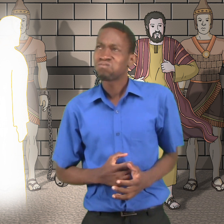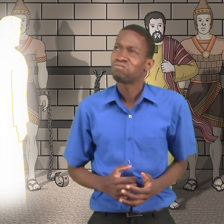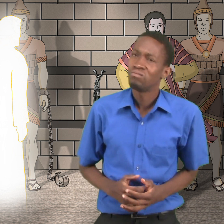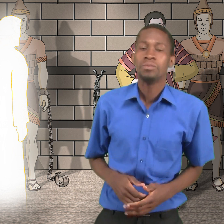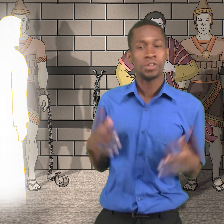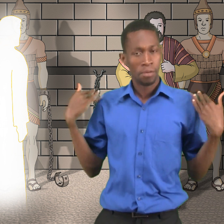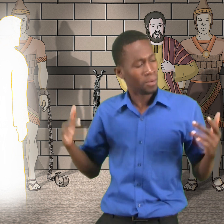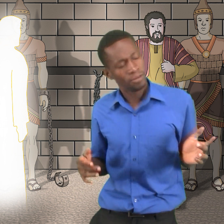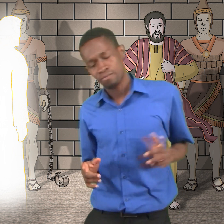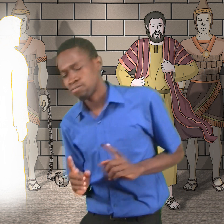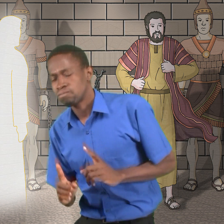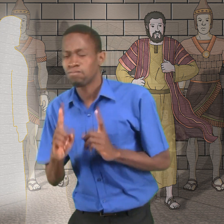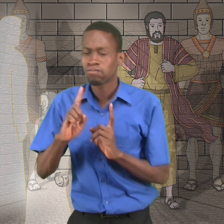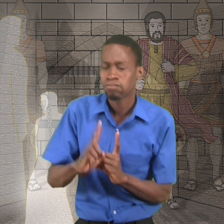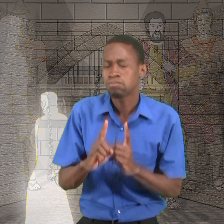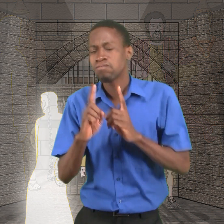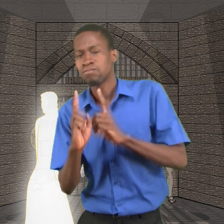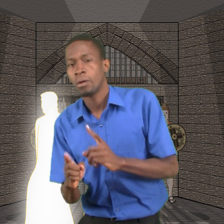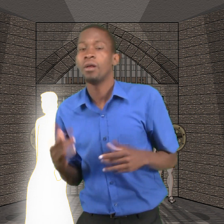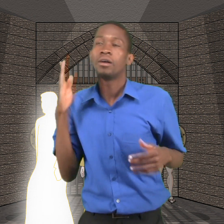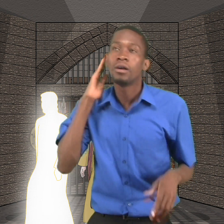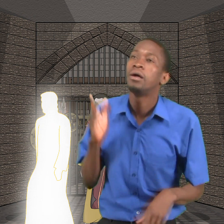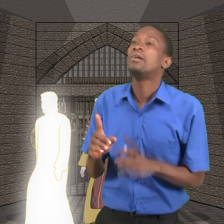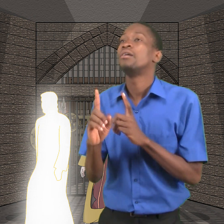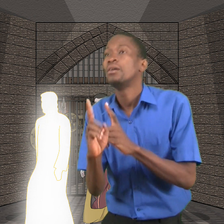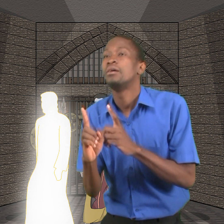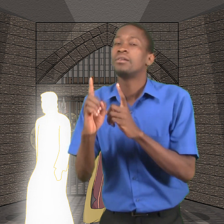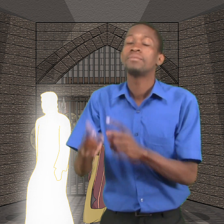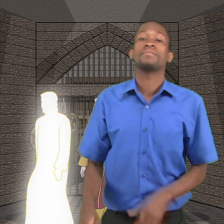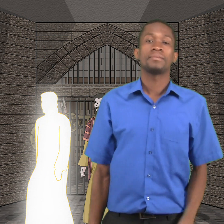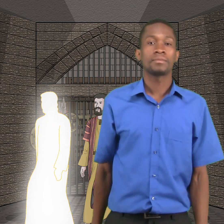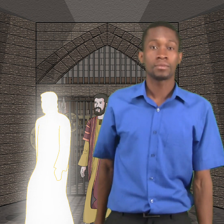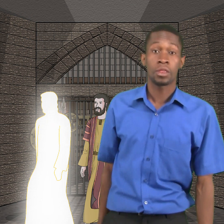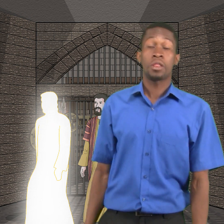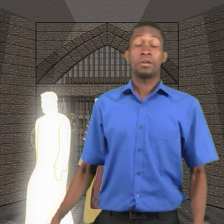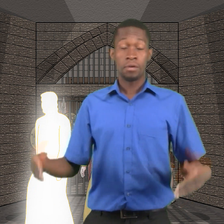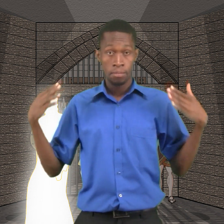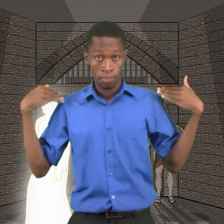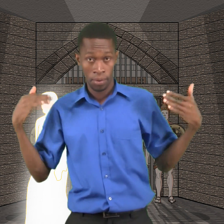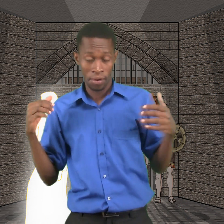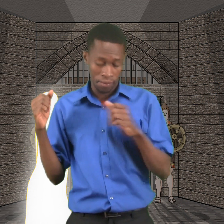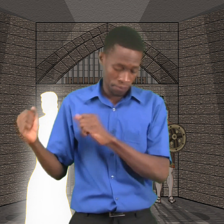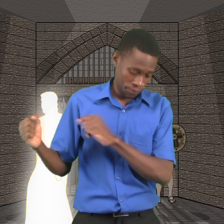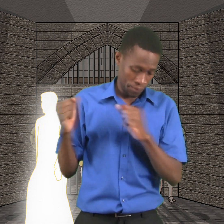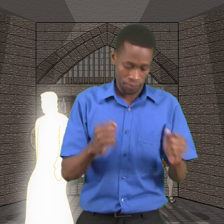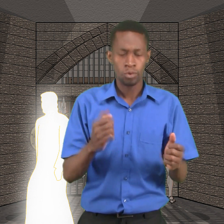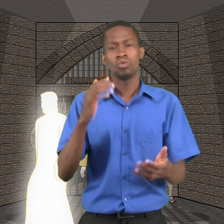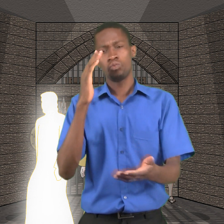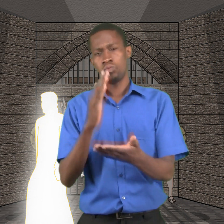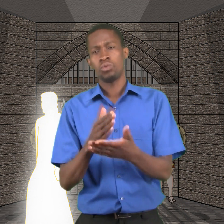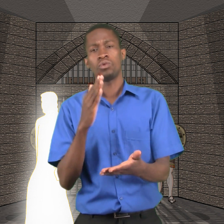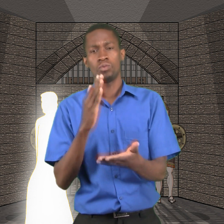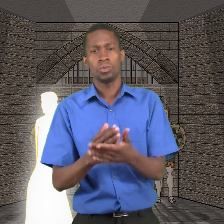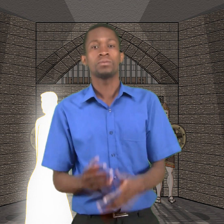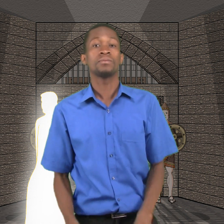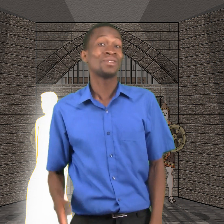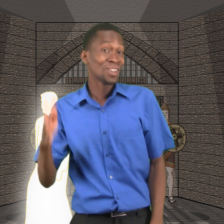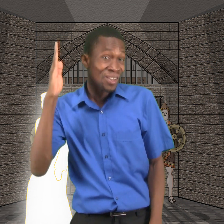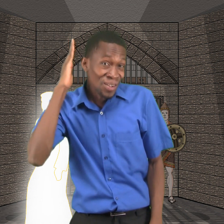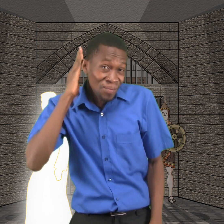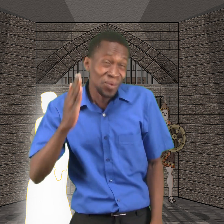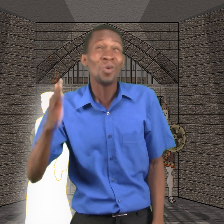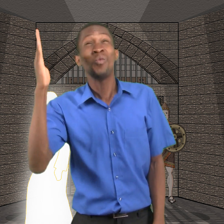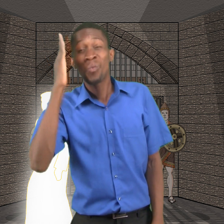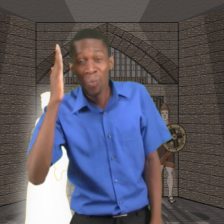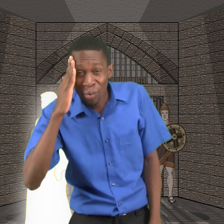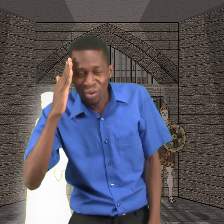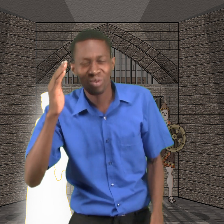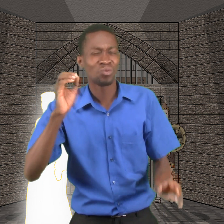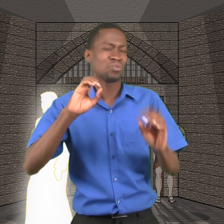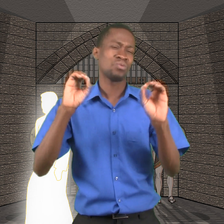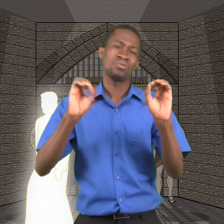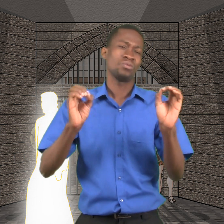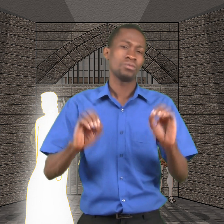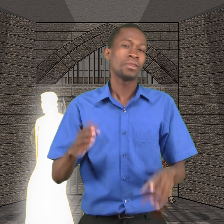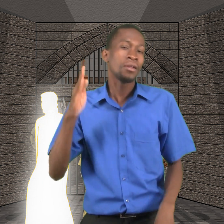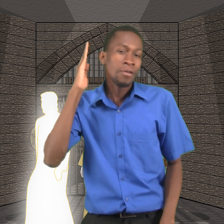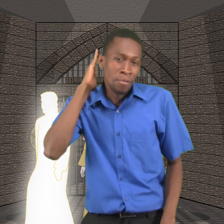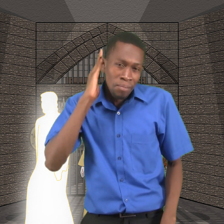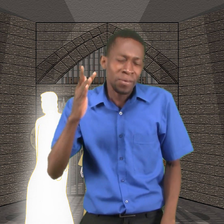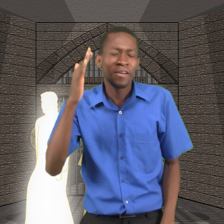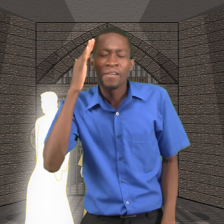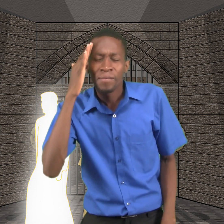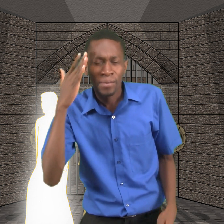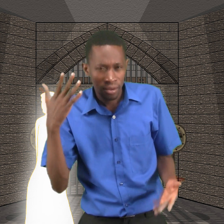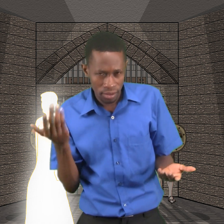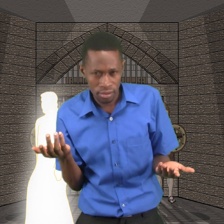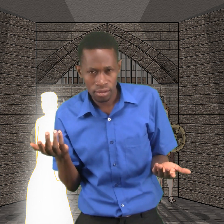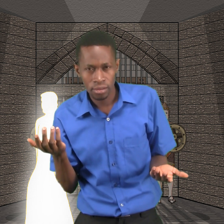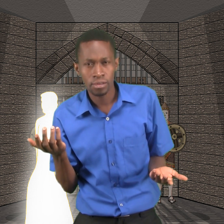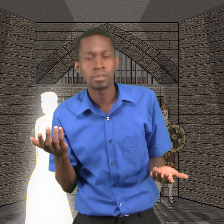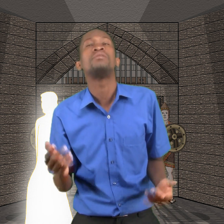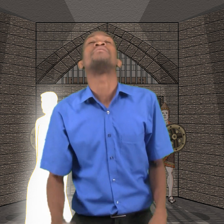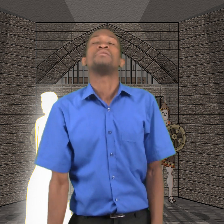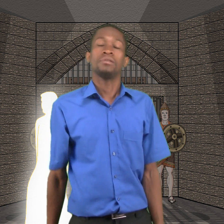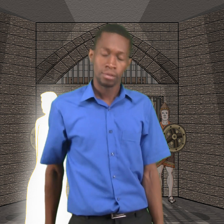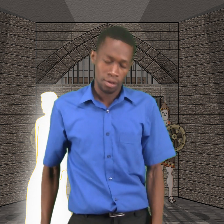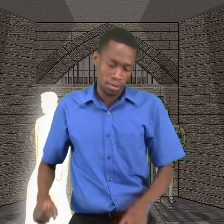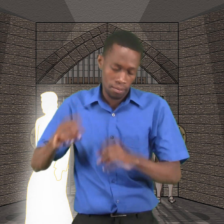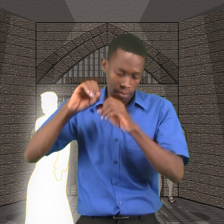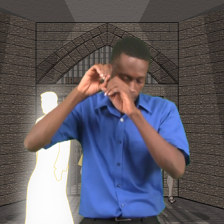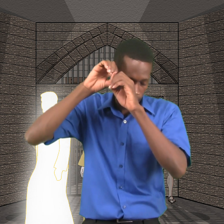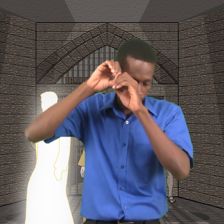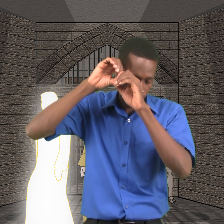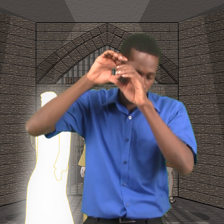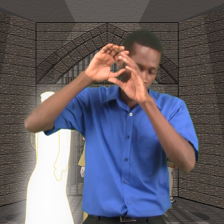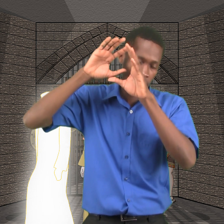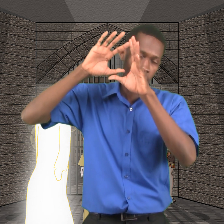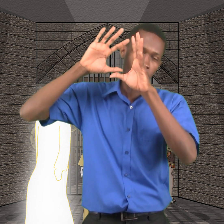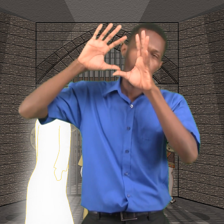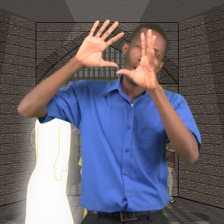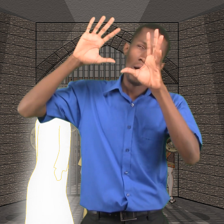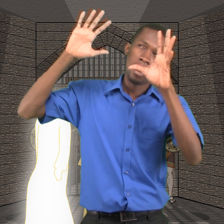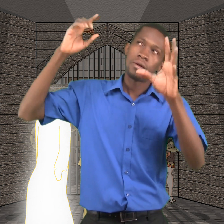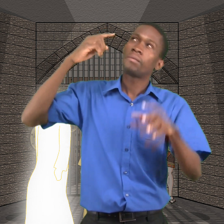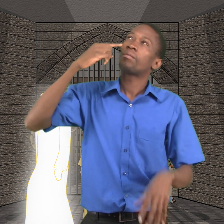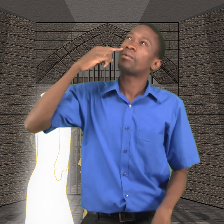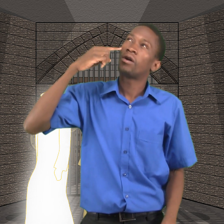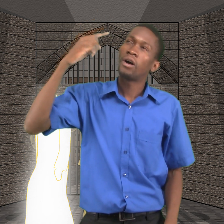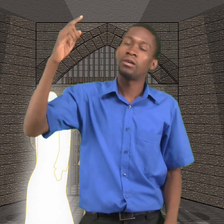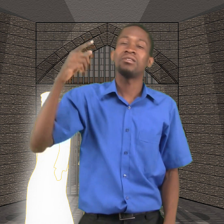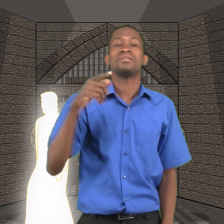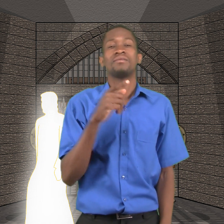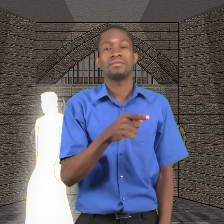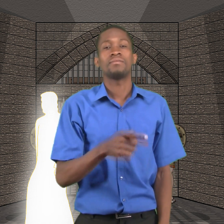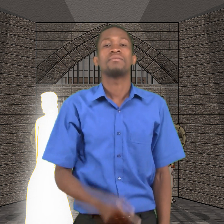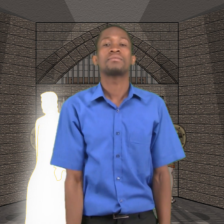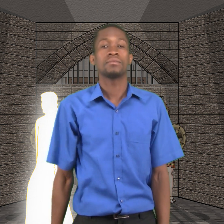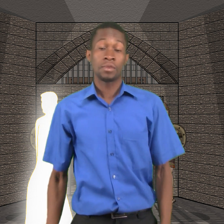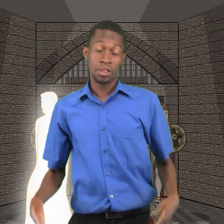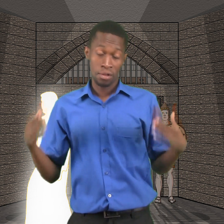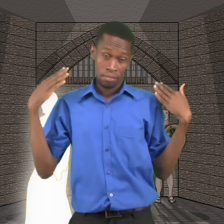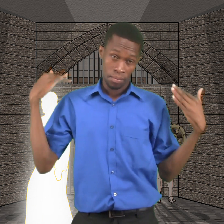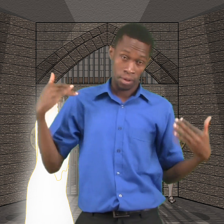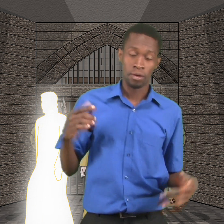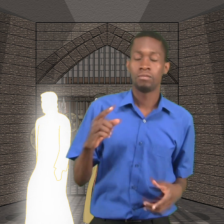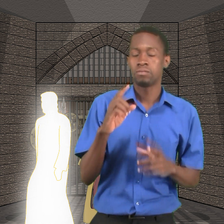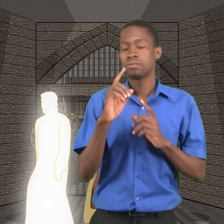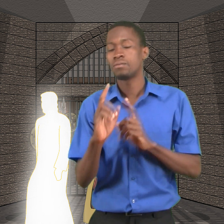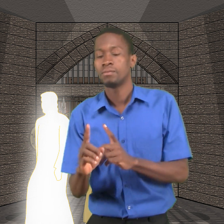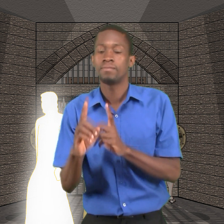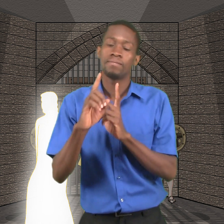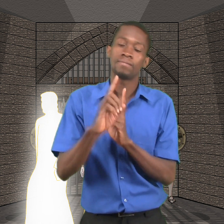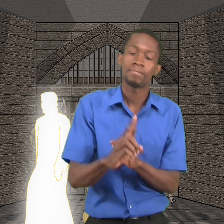So Peter followed him out, but he was unaware that what the angel was doing was real.